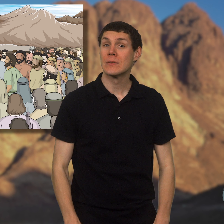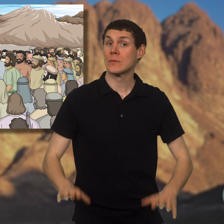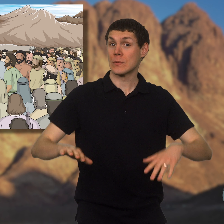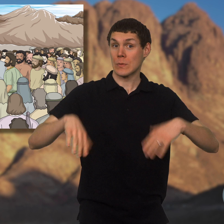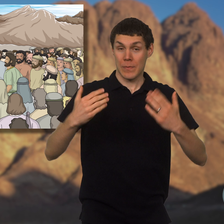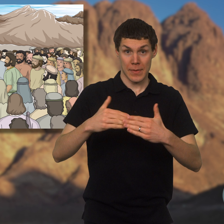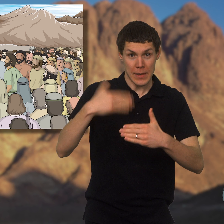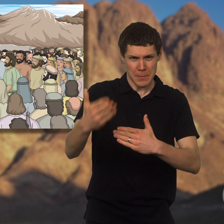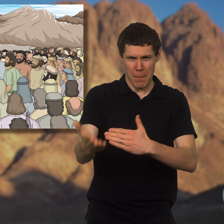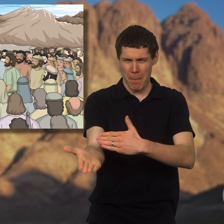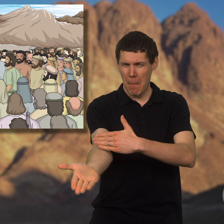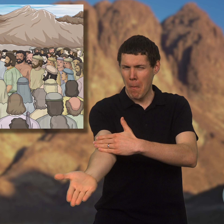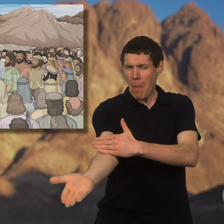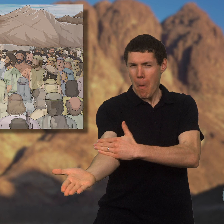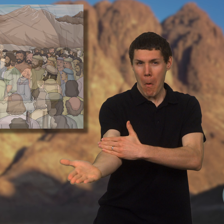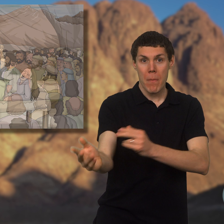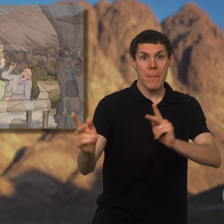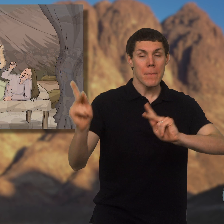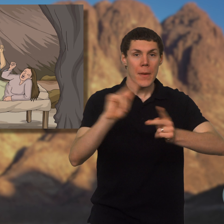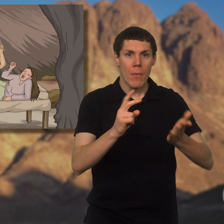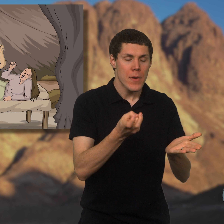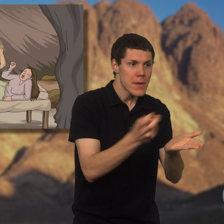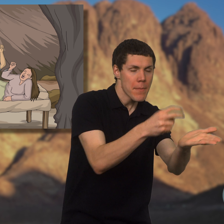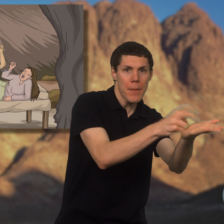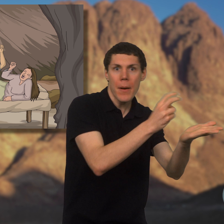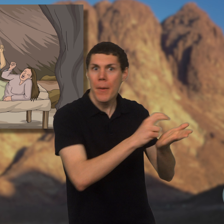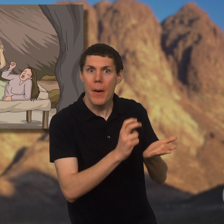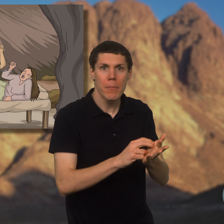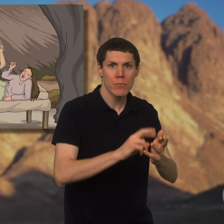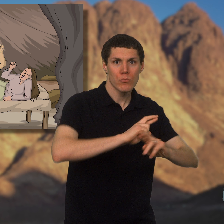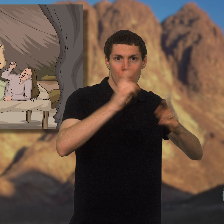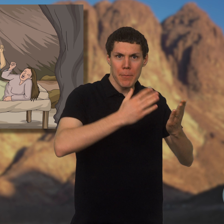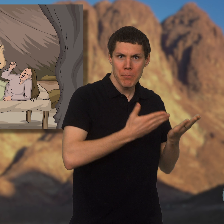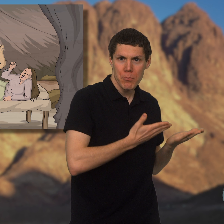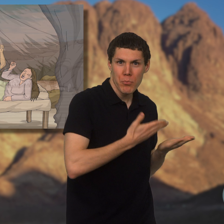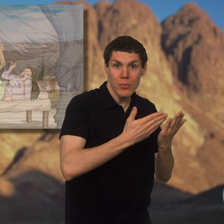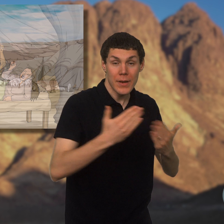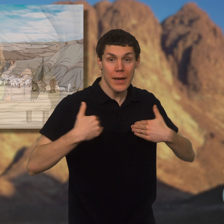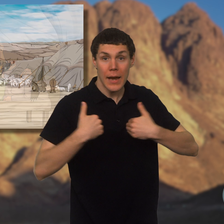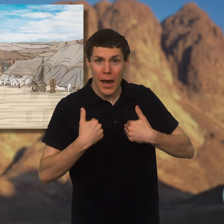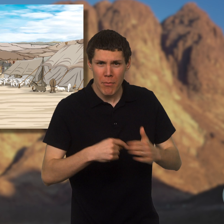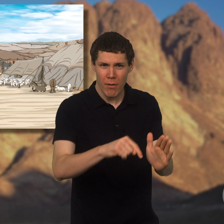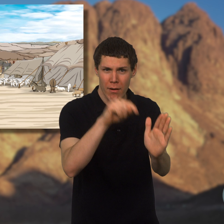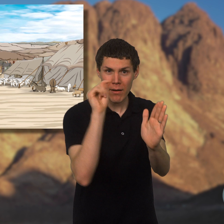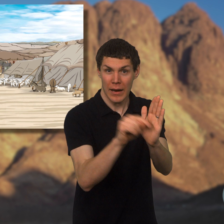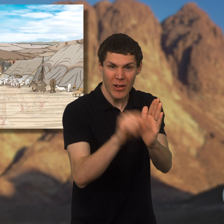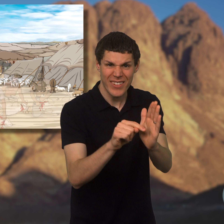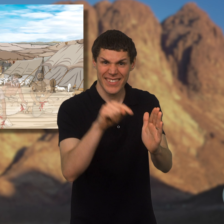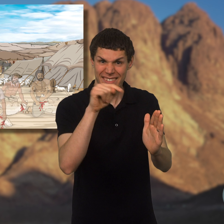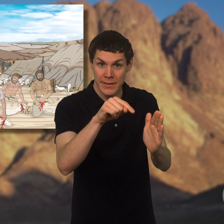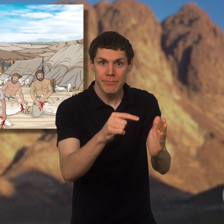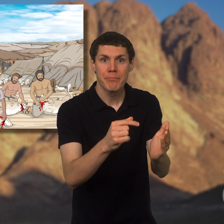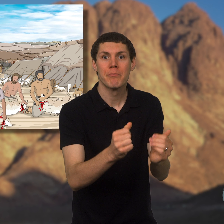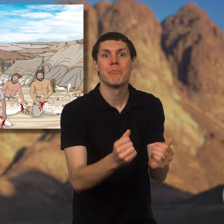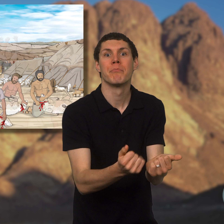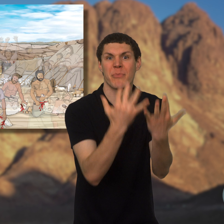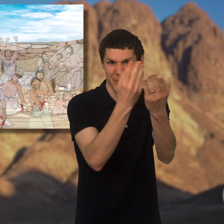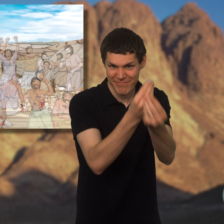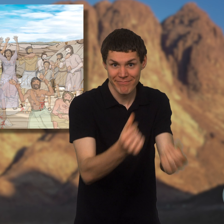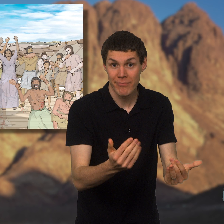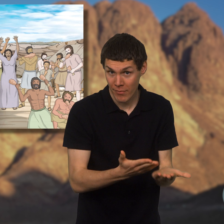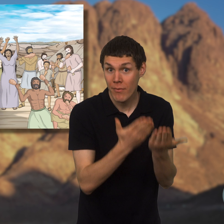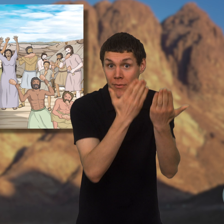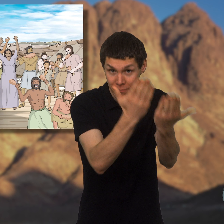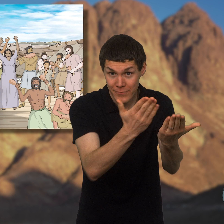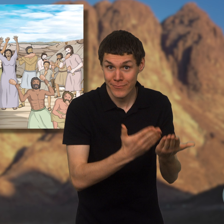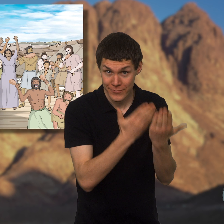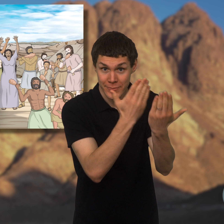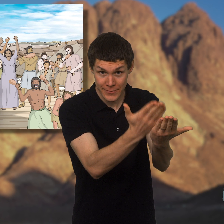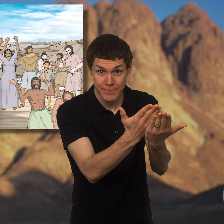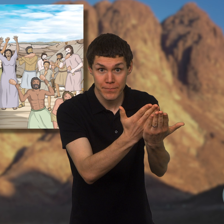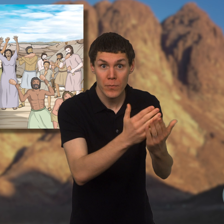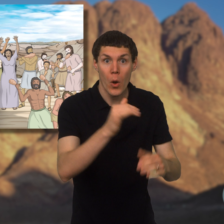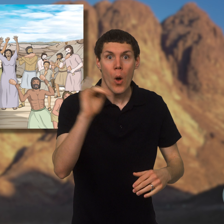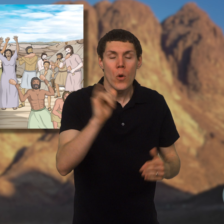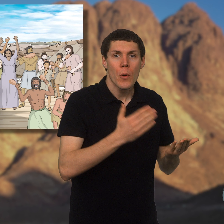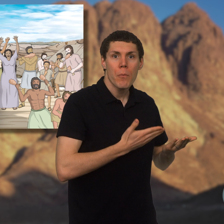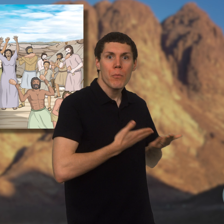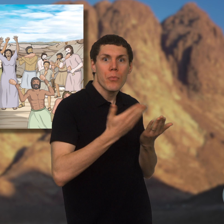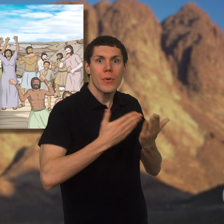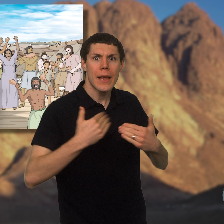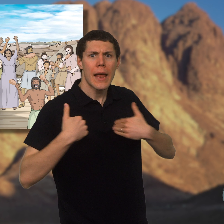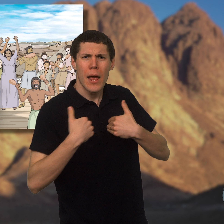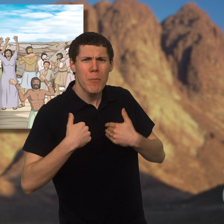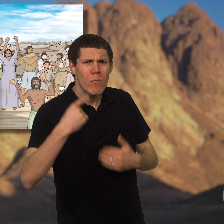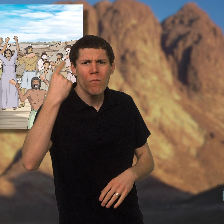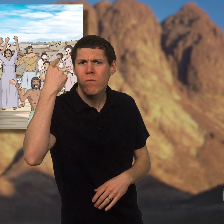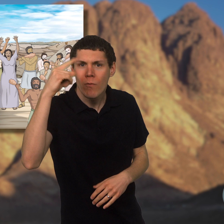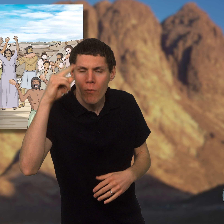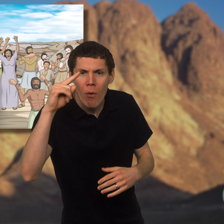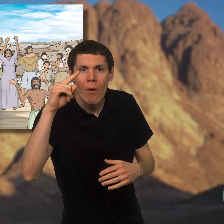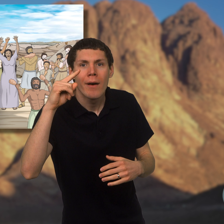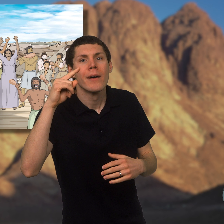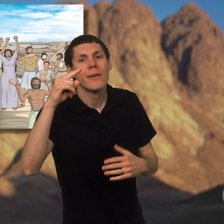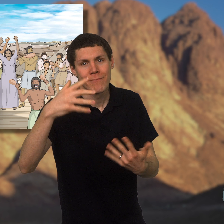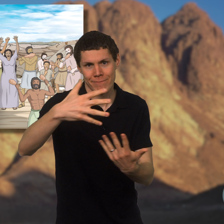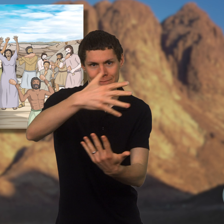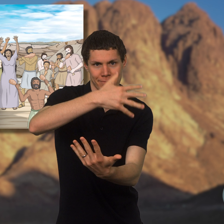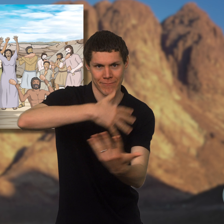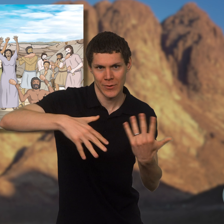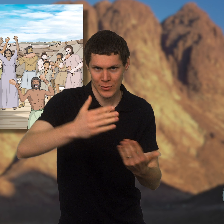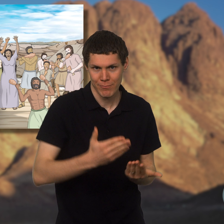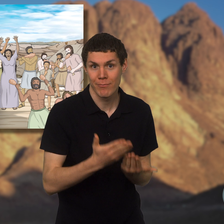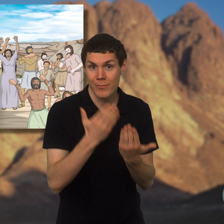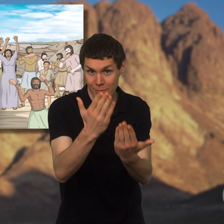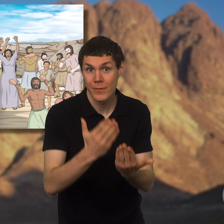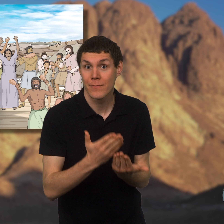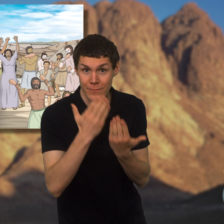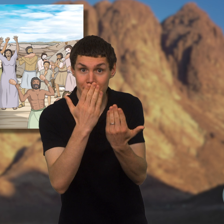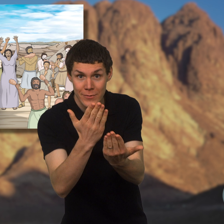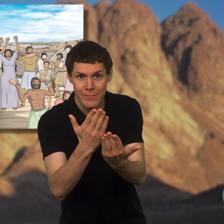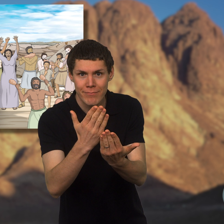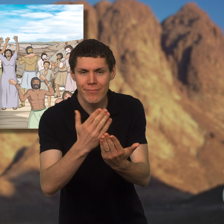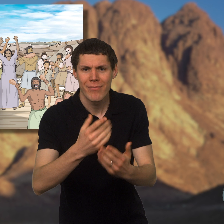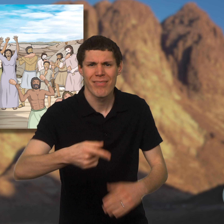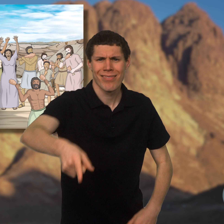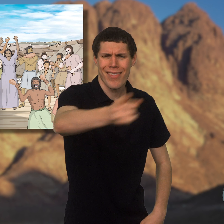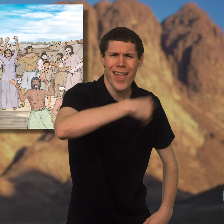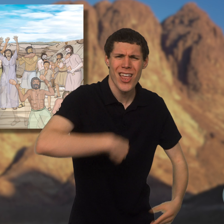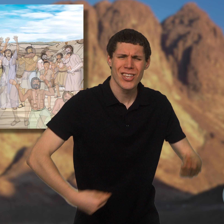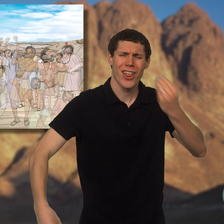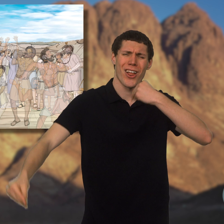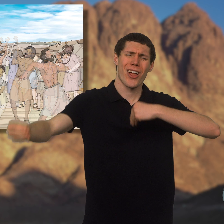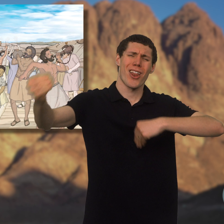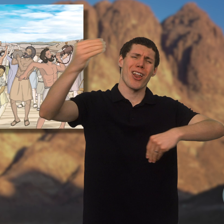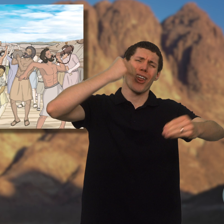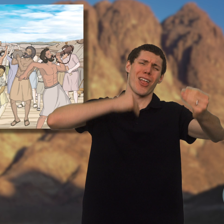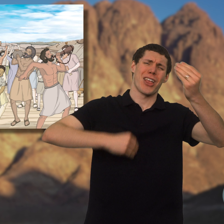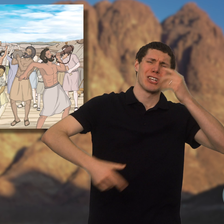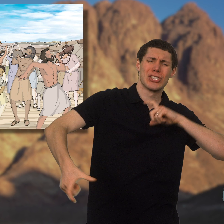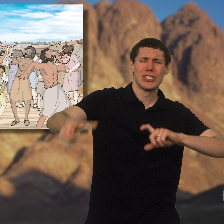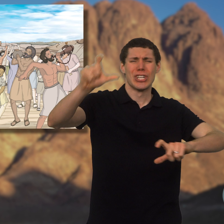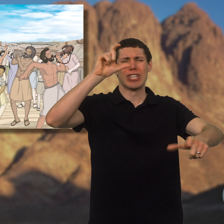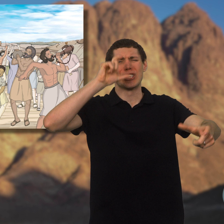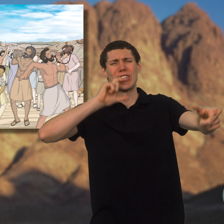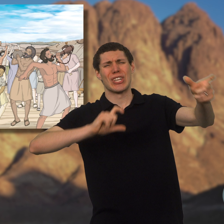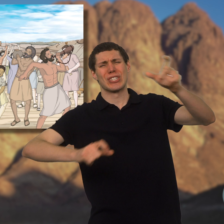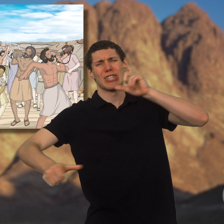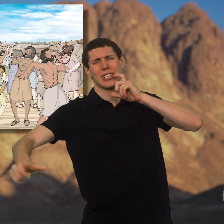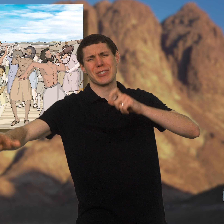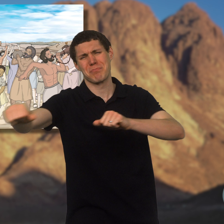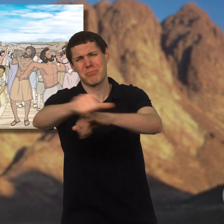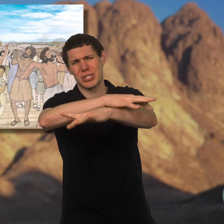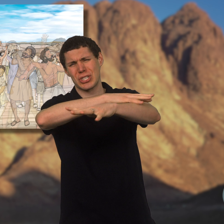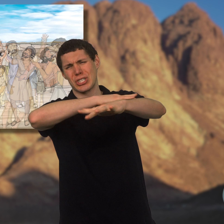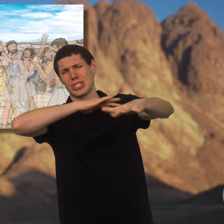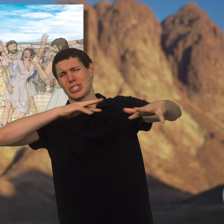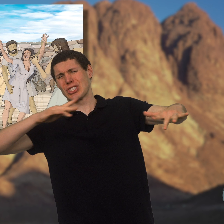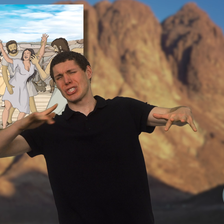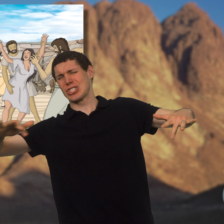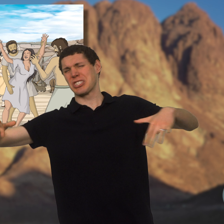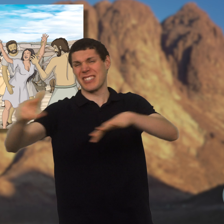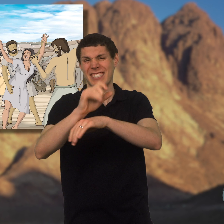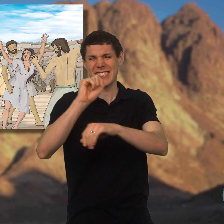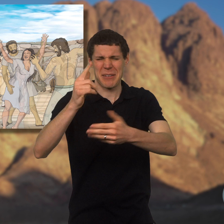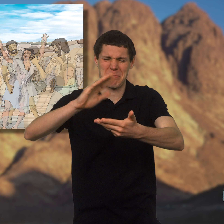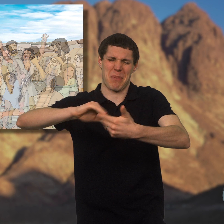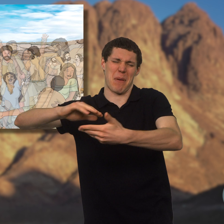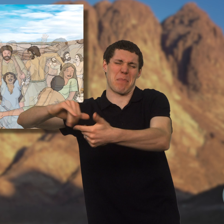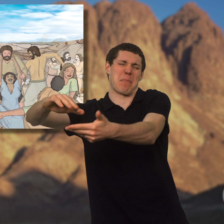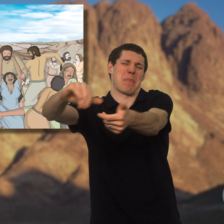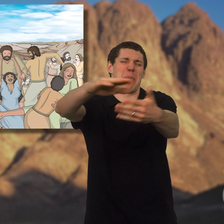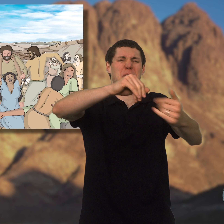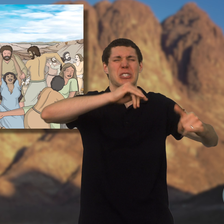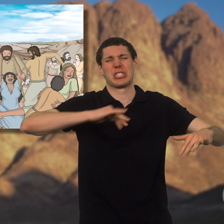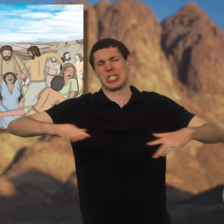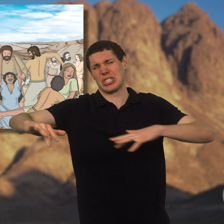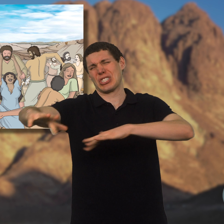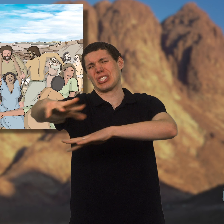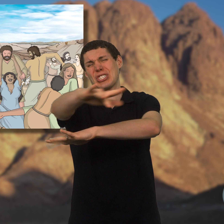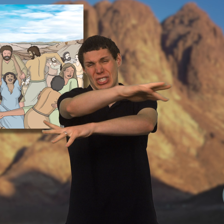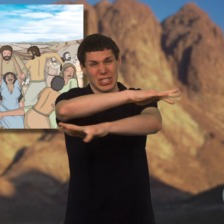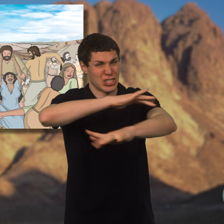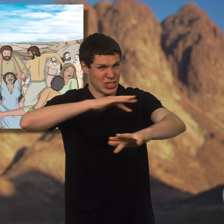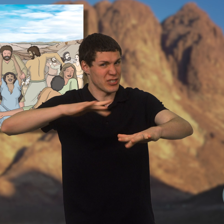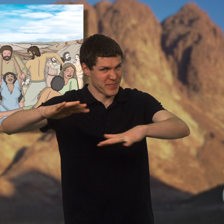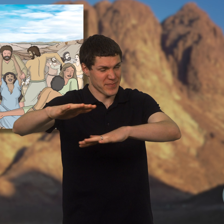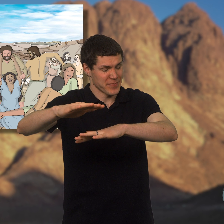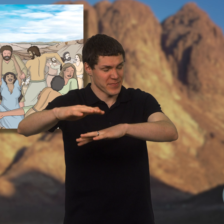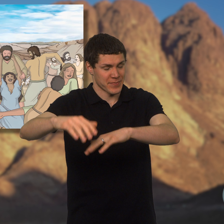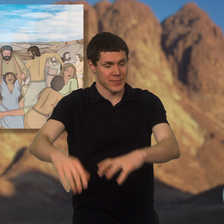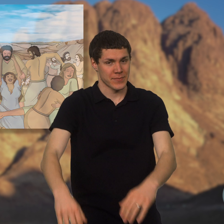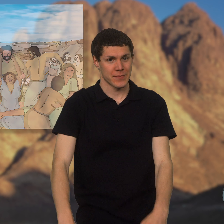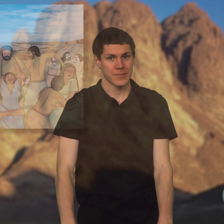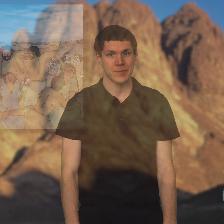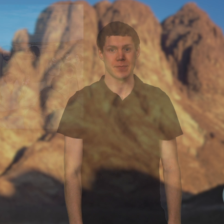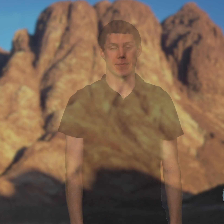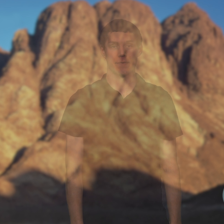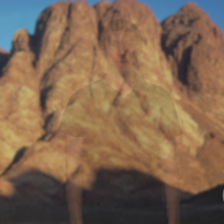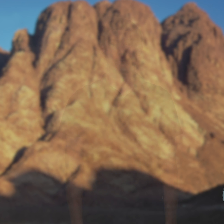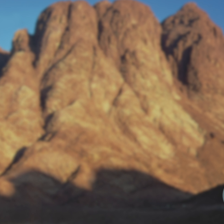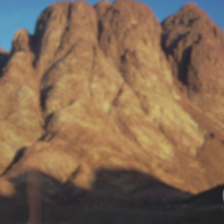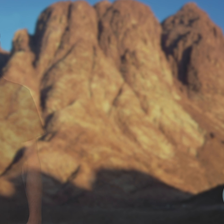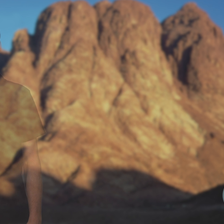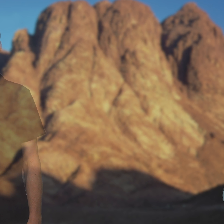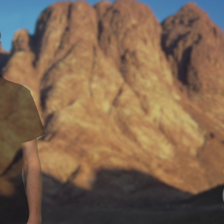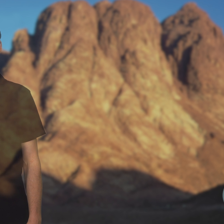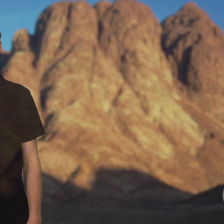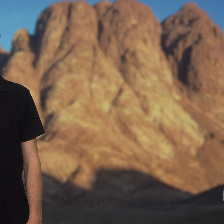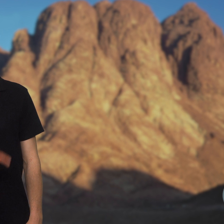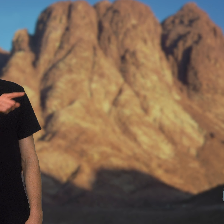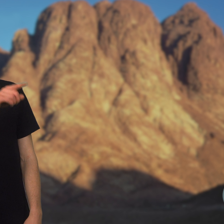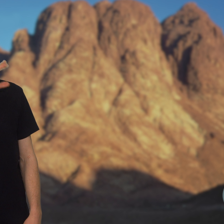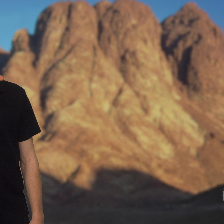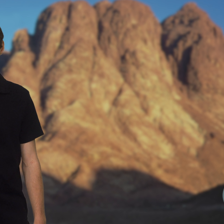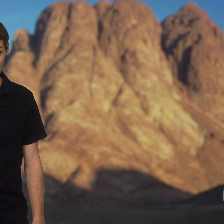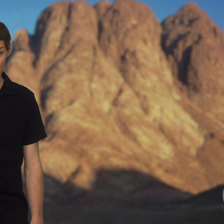So the next day they arose, offered burnt offerings, and presented peace offerings. And the people sat down to eat and drink, and got up to indulge in revelry.